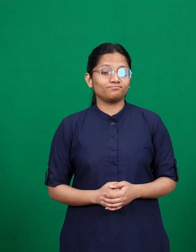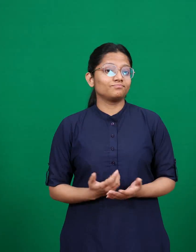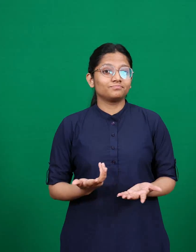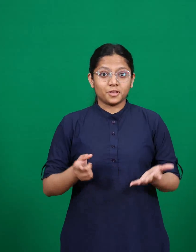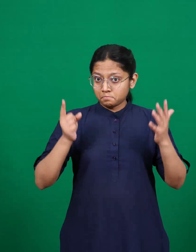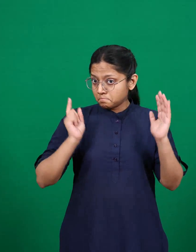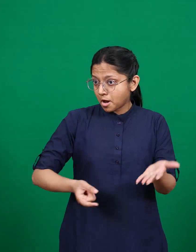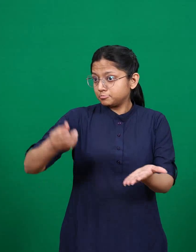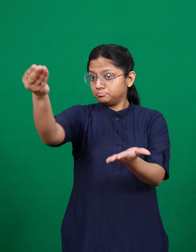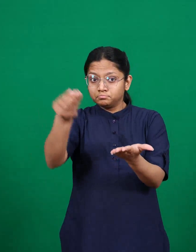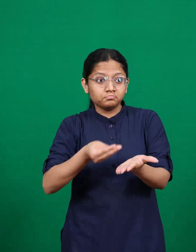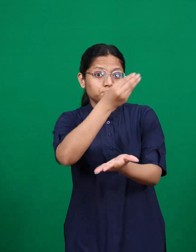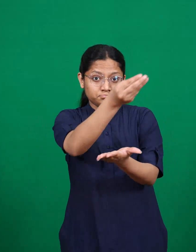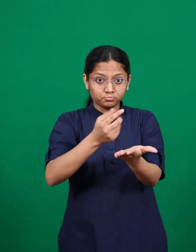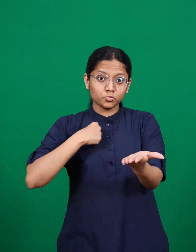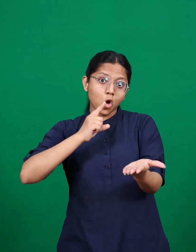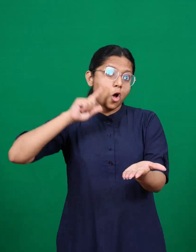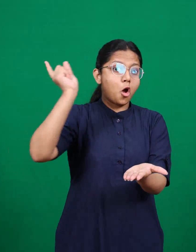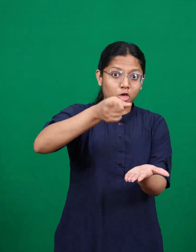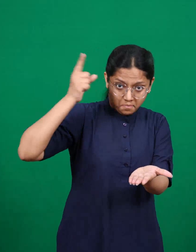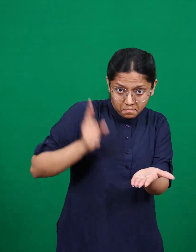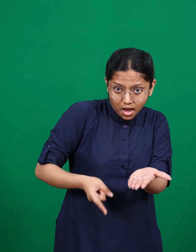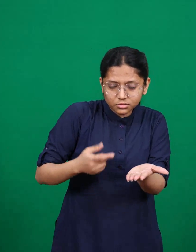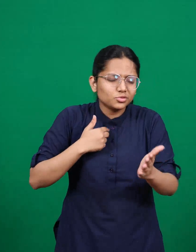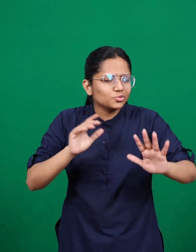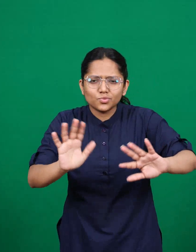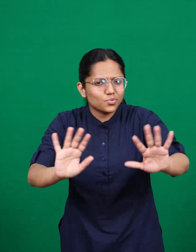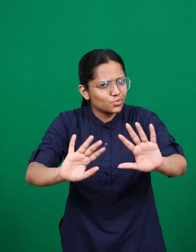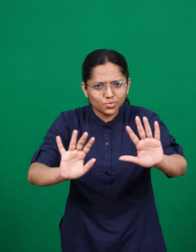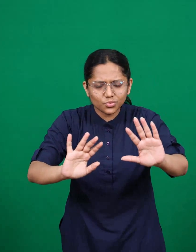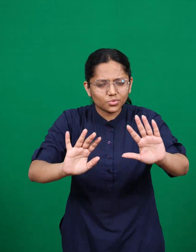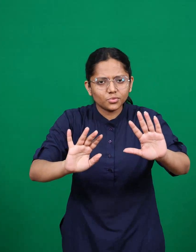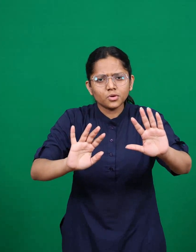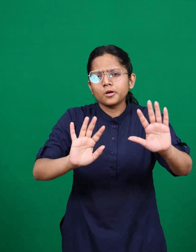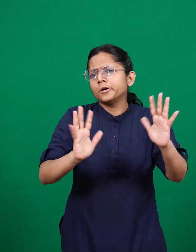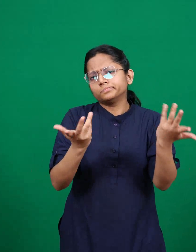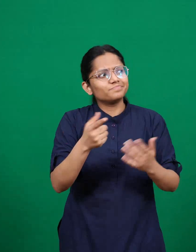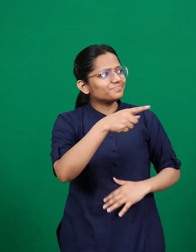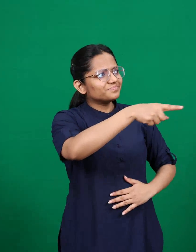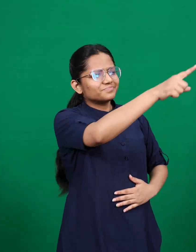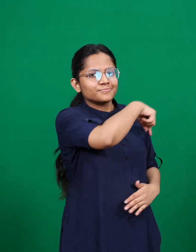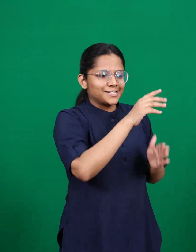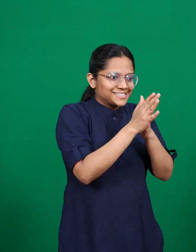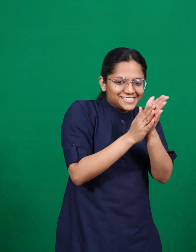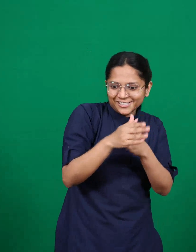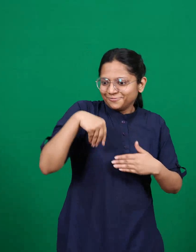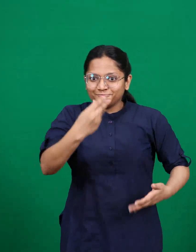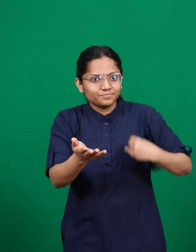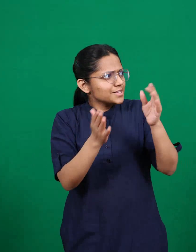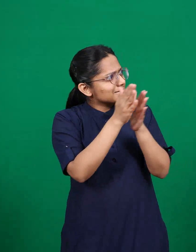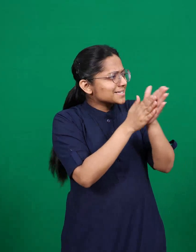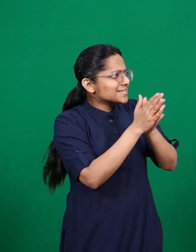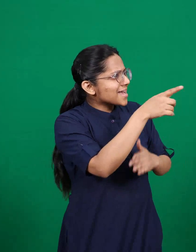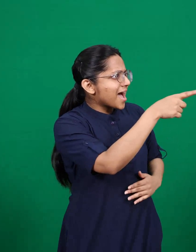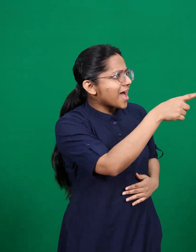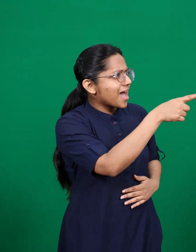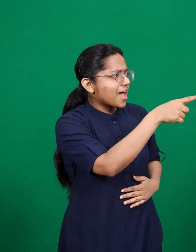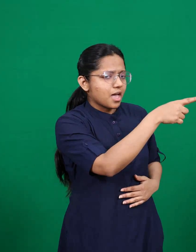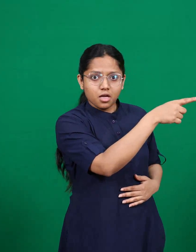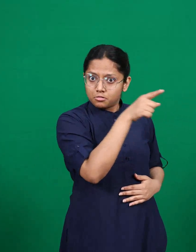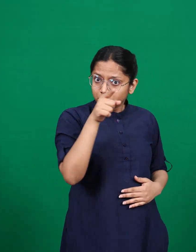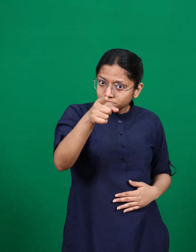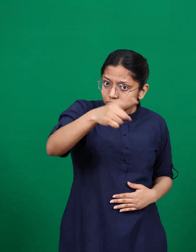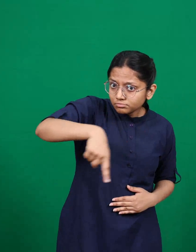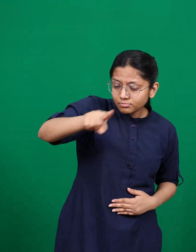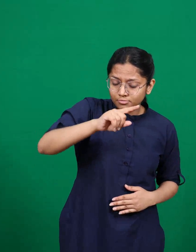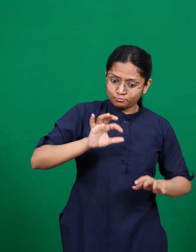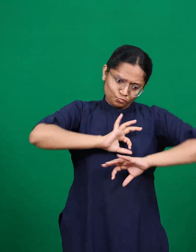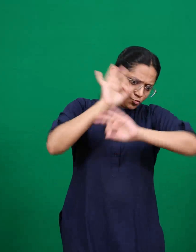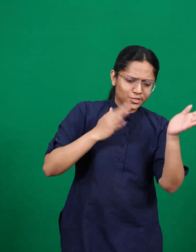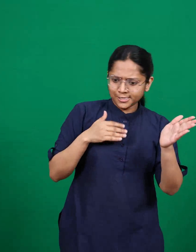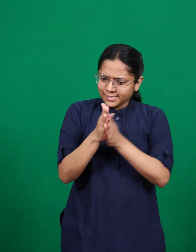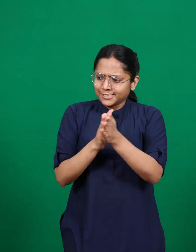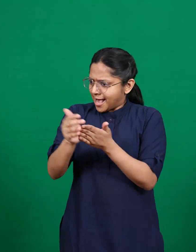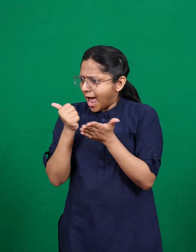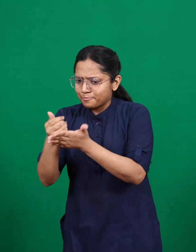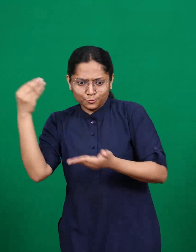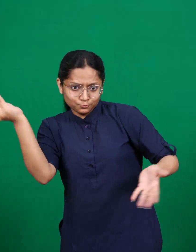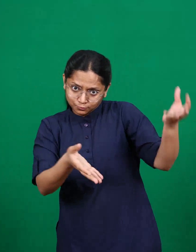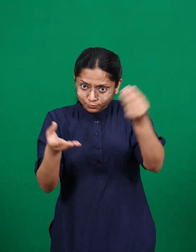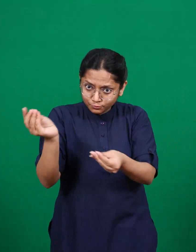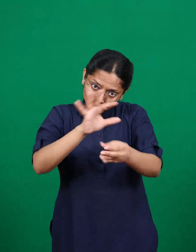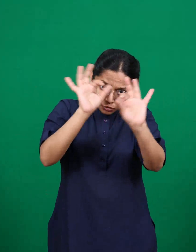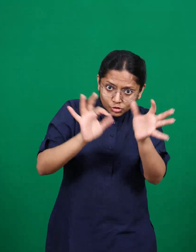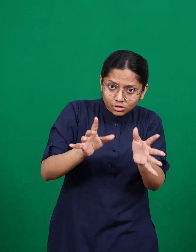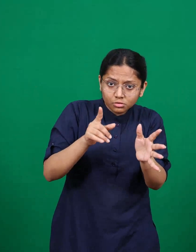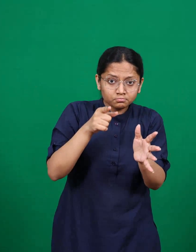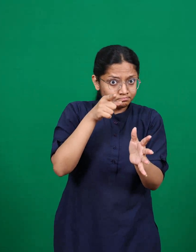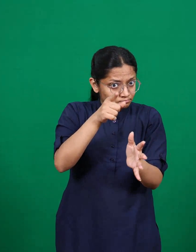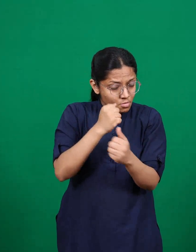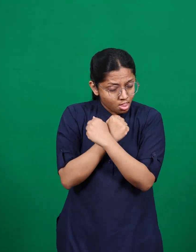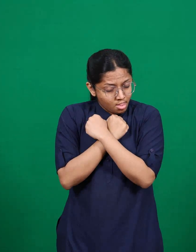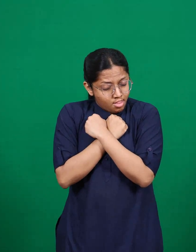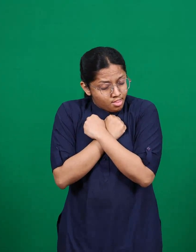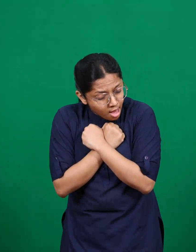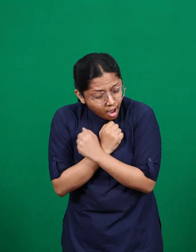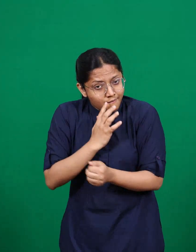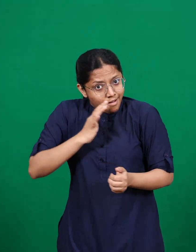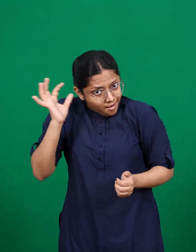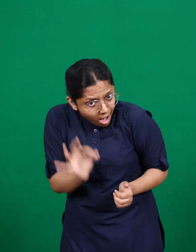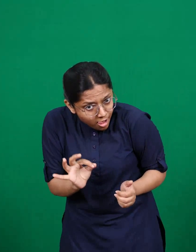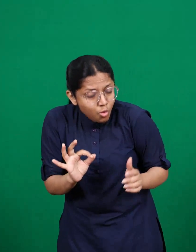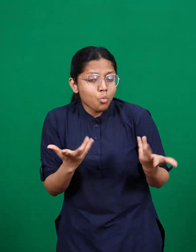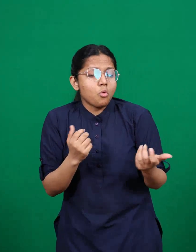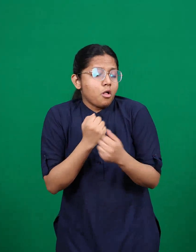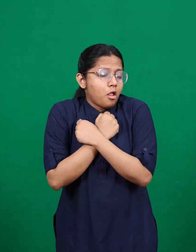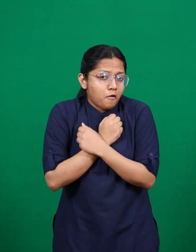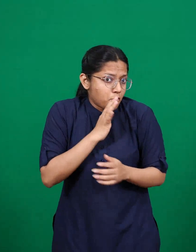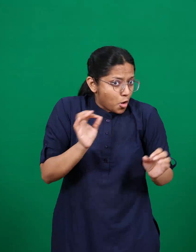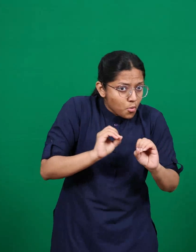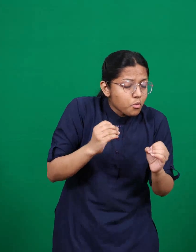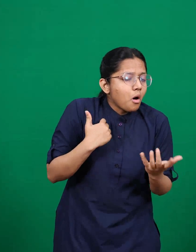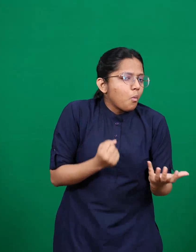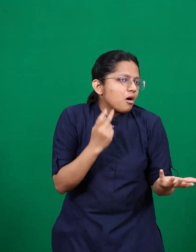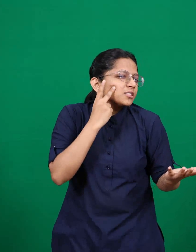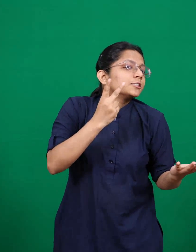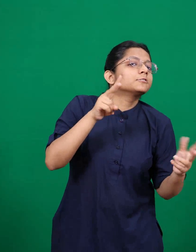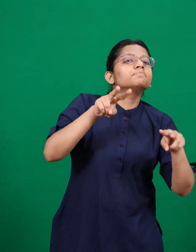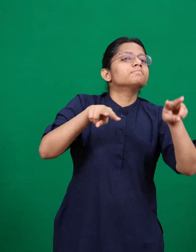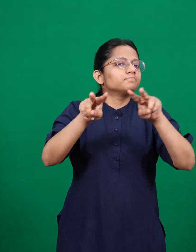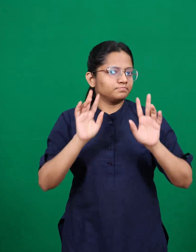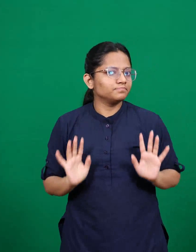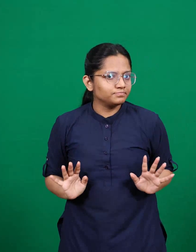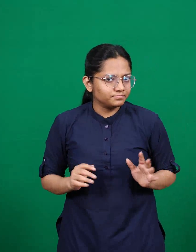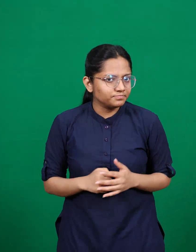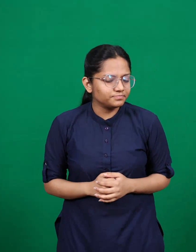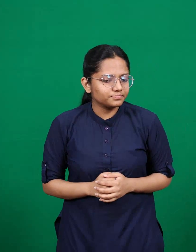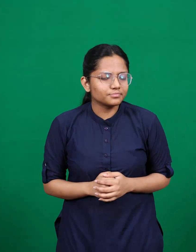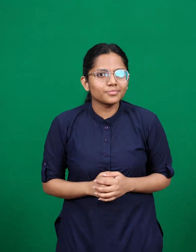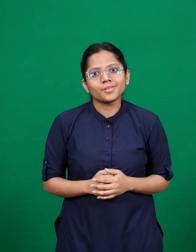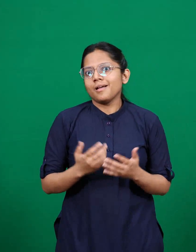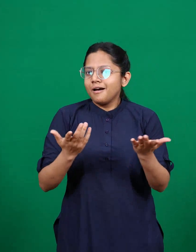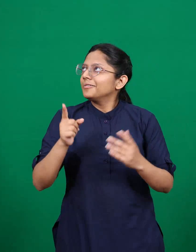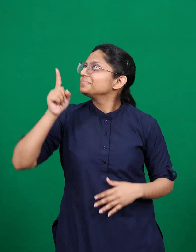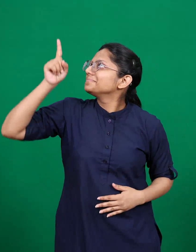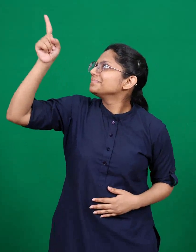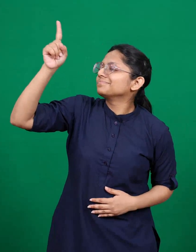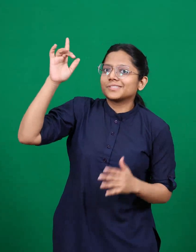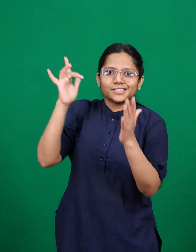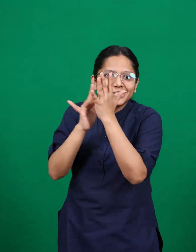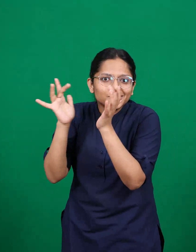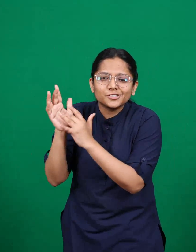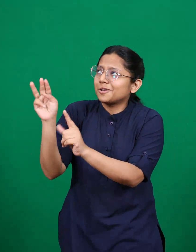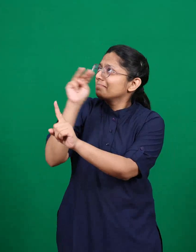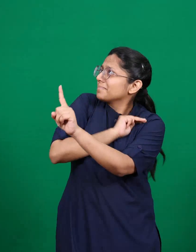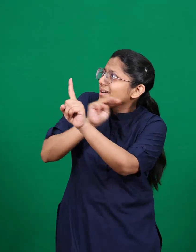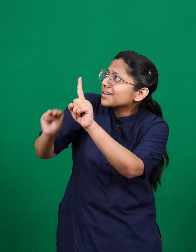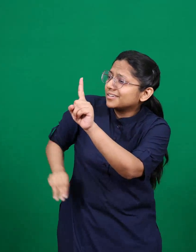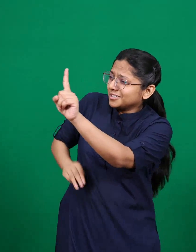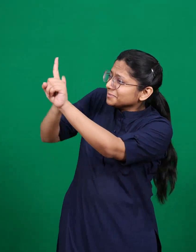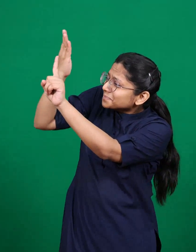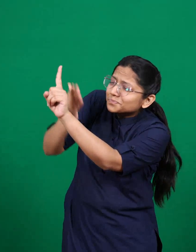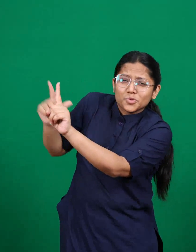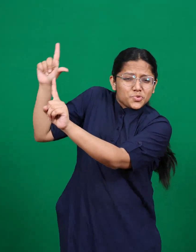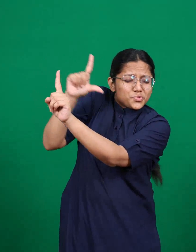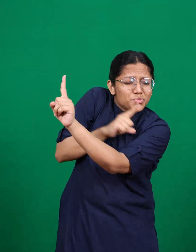I am not making a demand, but I am testing the sincerity of your love in comparison to the earnestness of others.